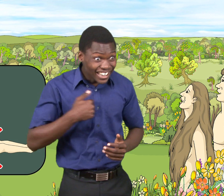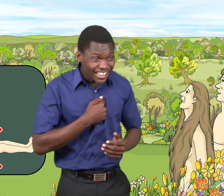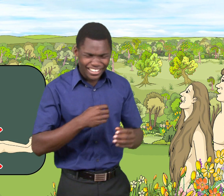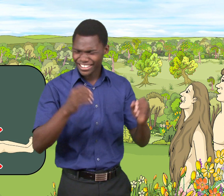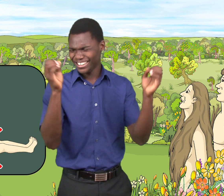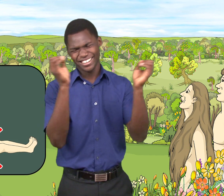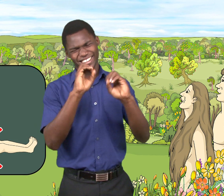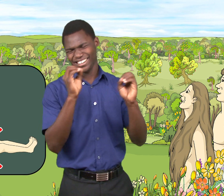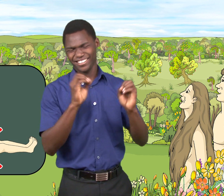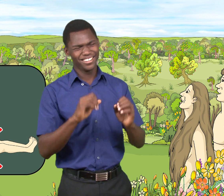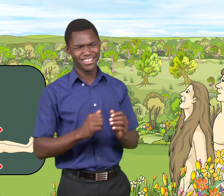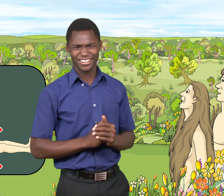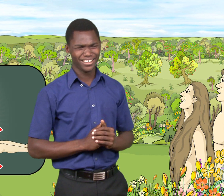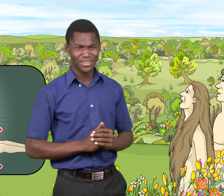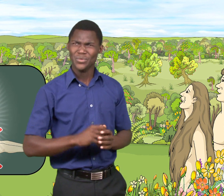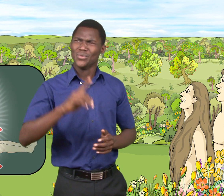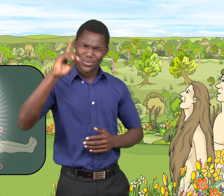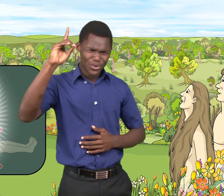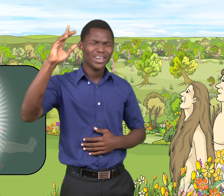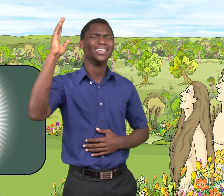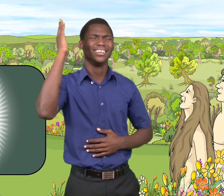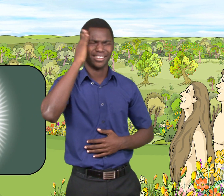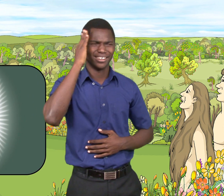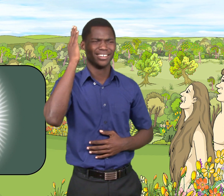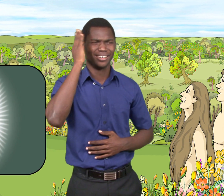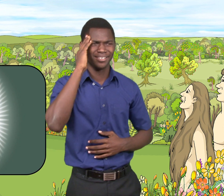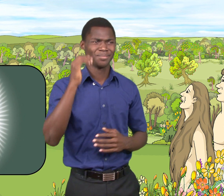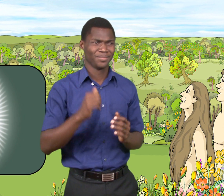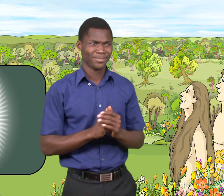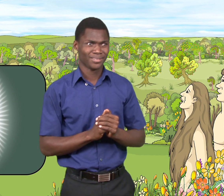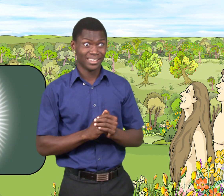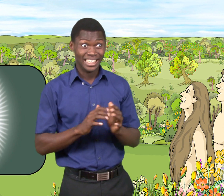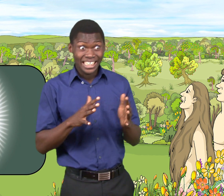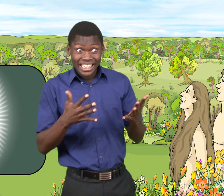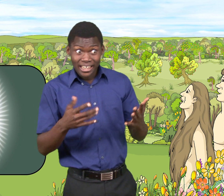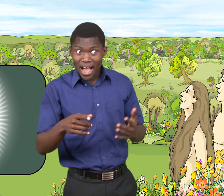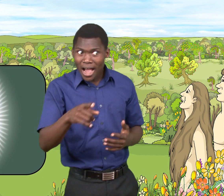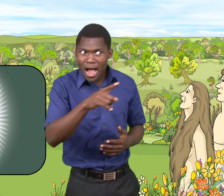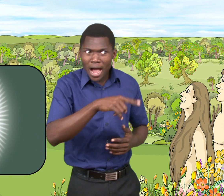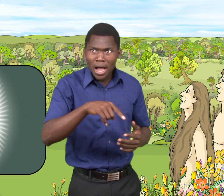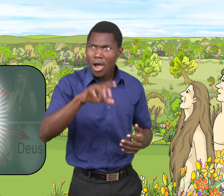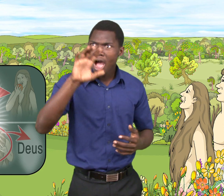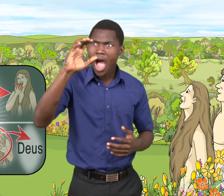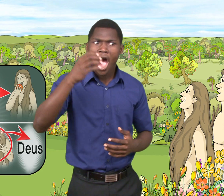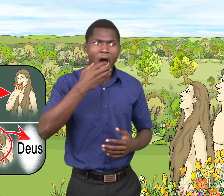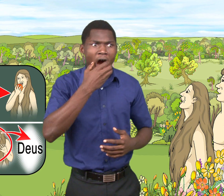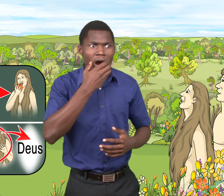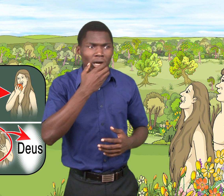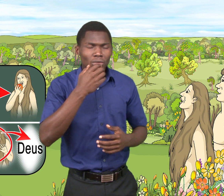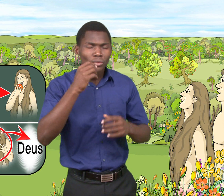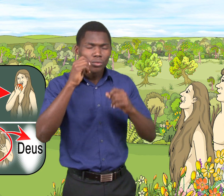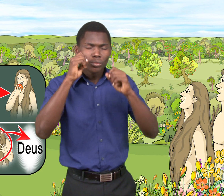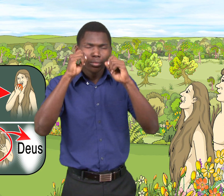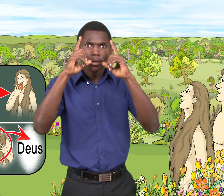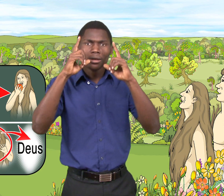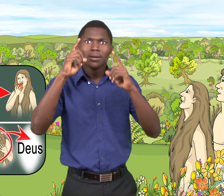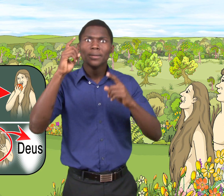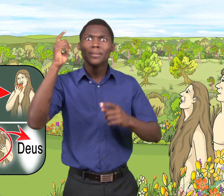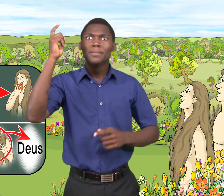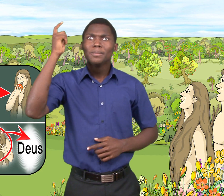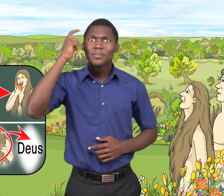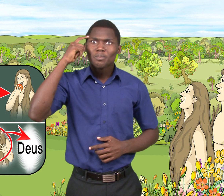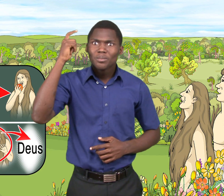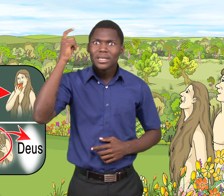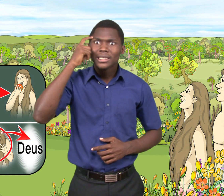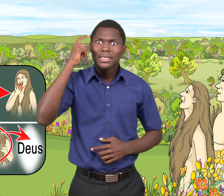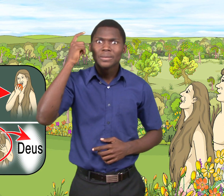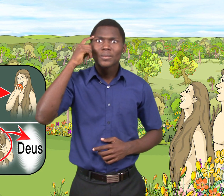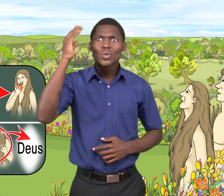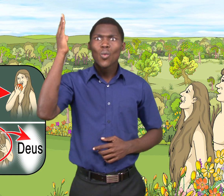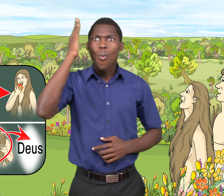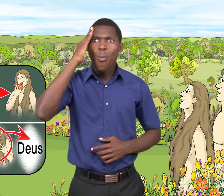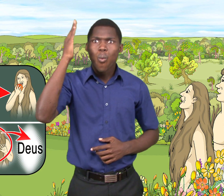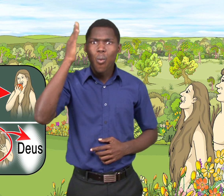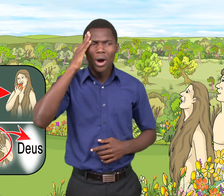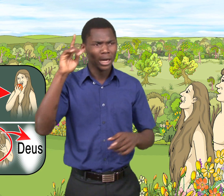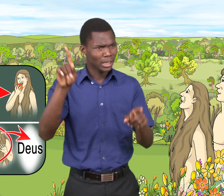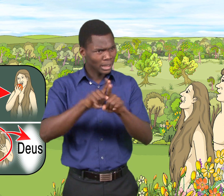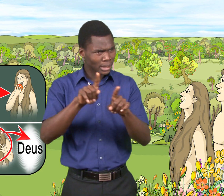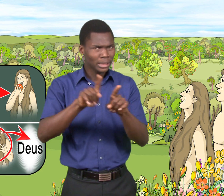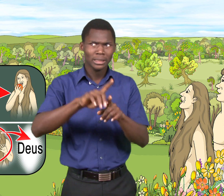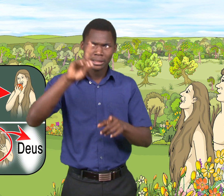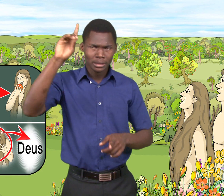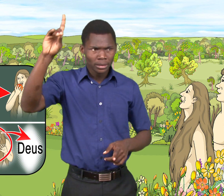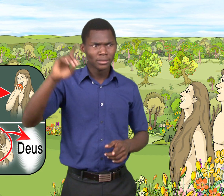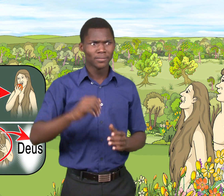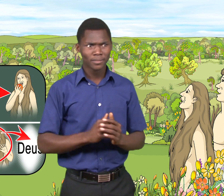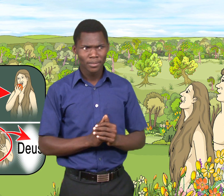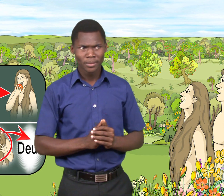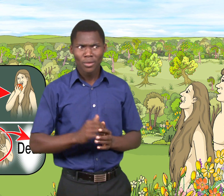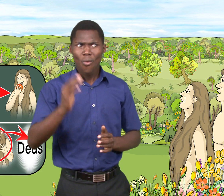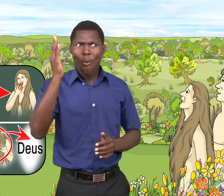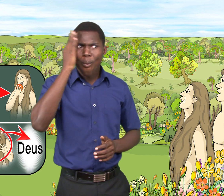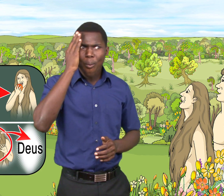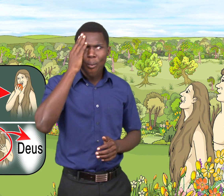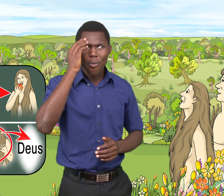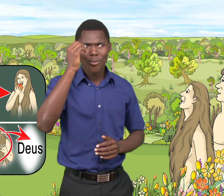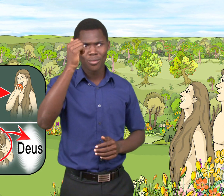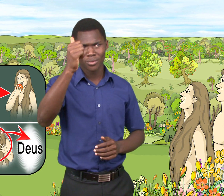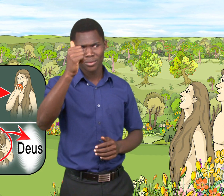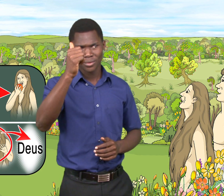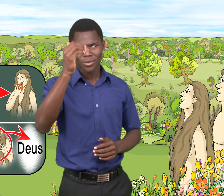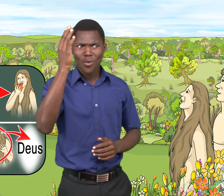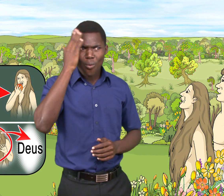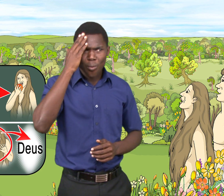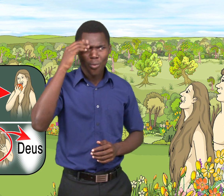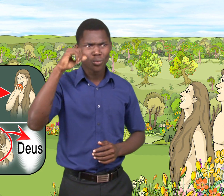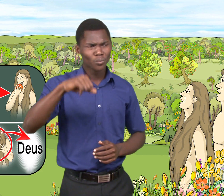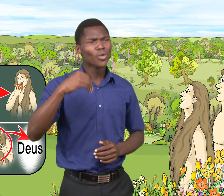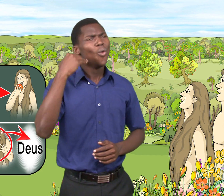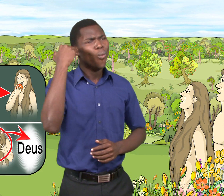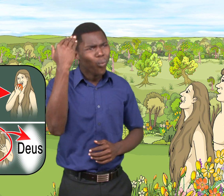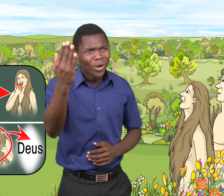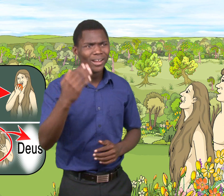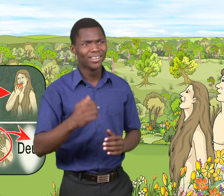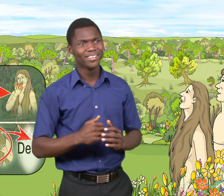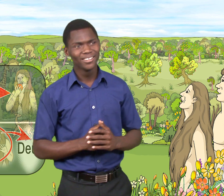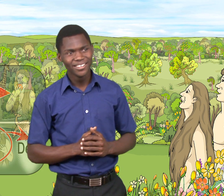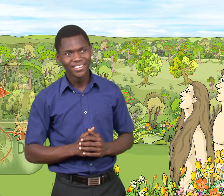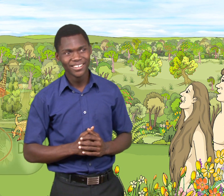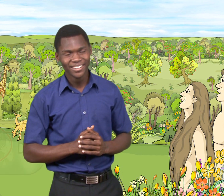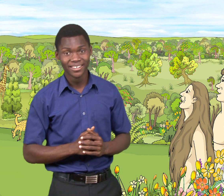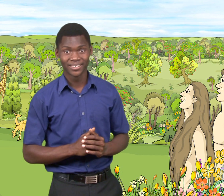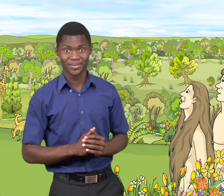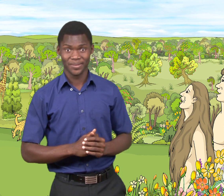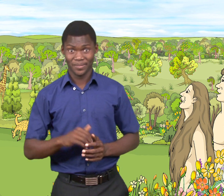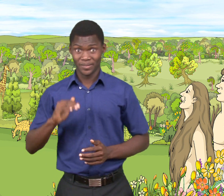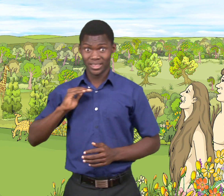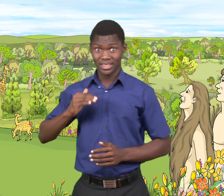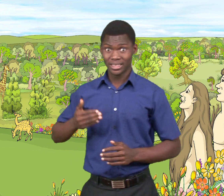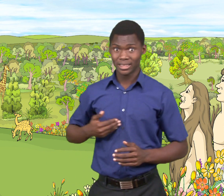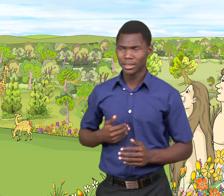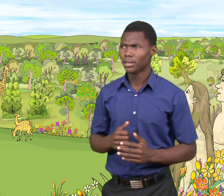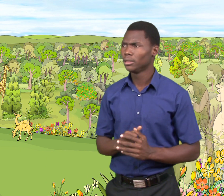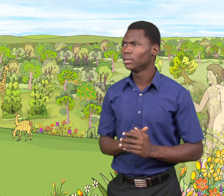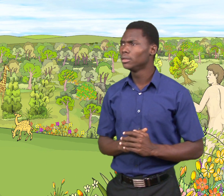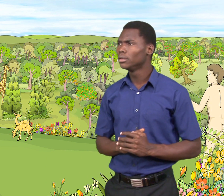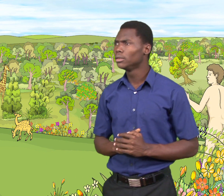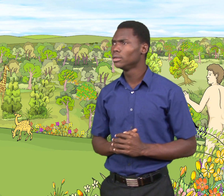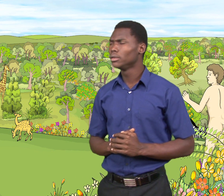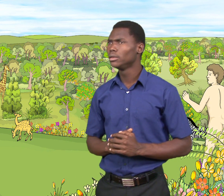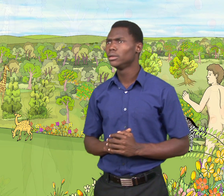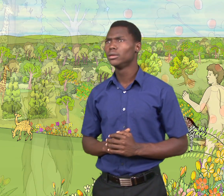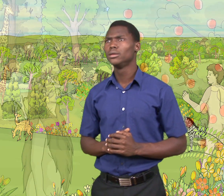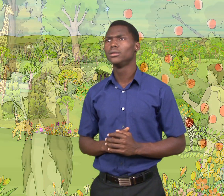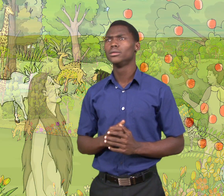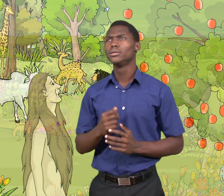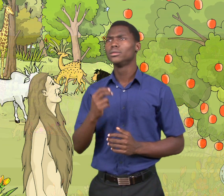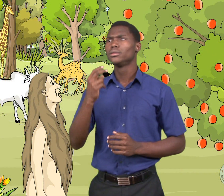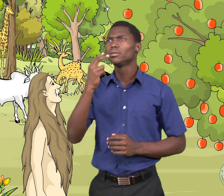“For God knows that in the day you eat of it, your eyes will be opened and you will be like God, knowing good and evil.”